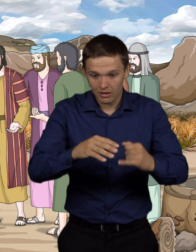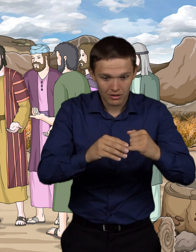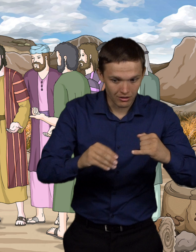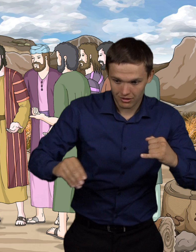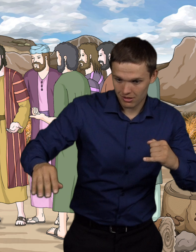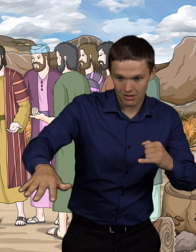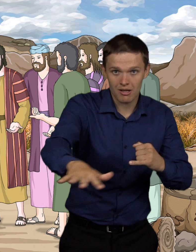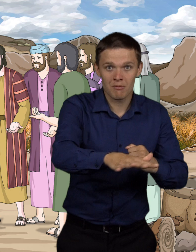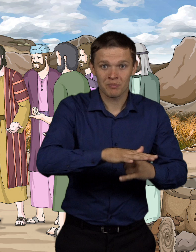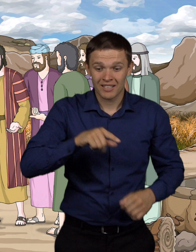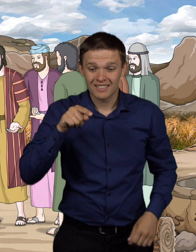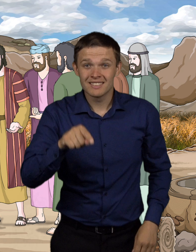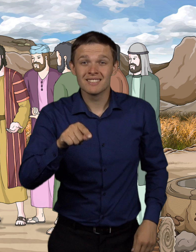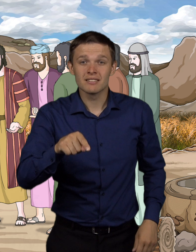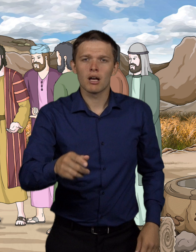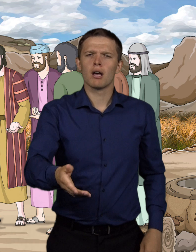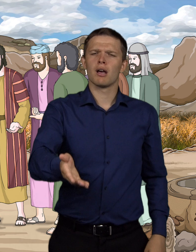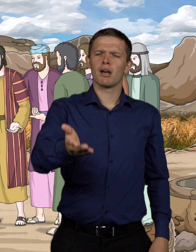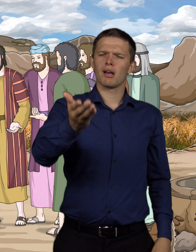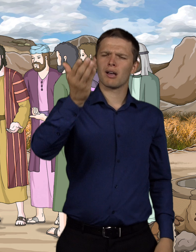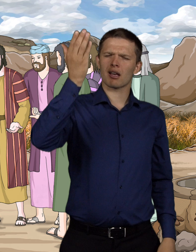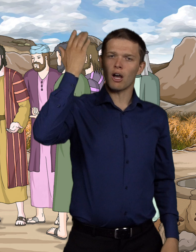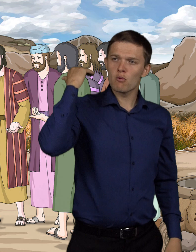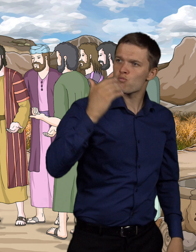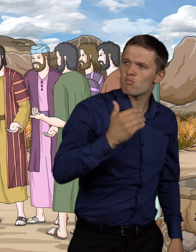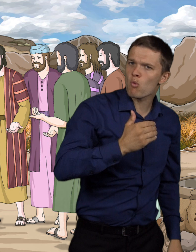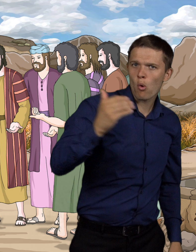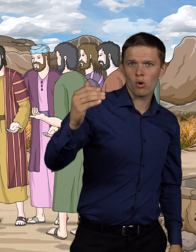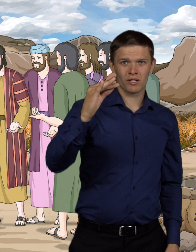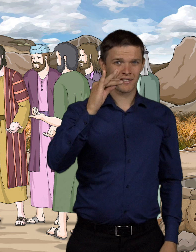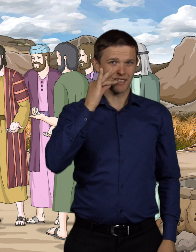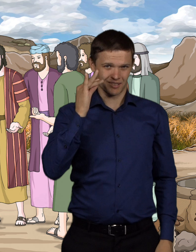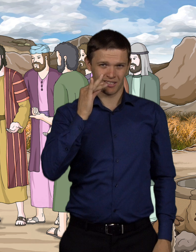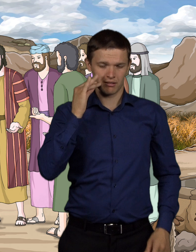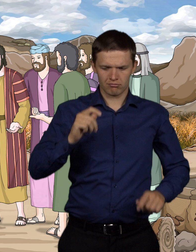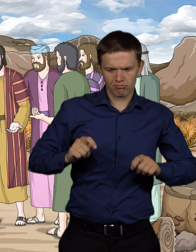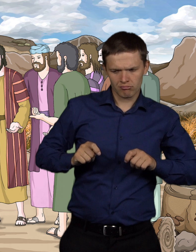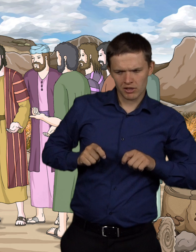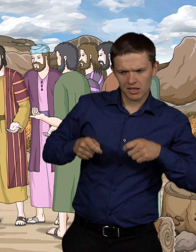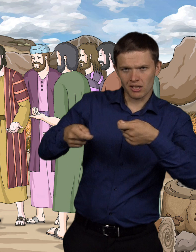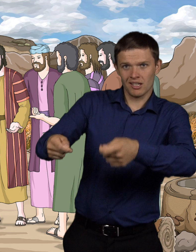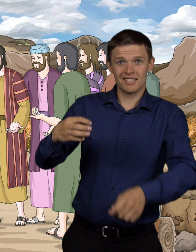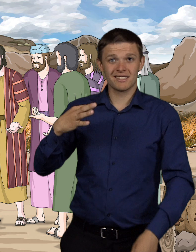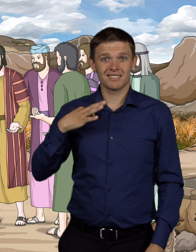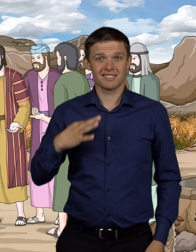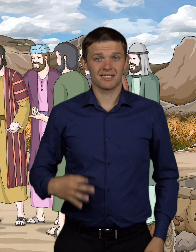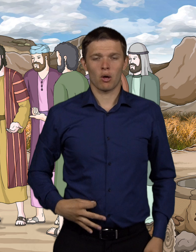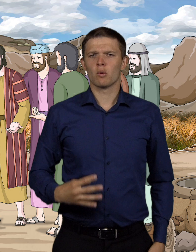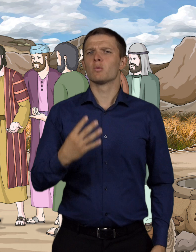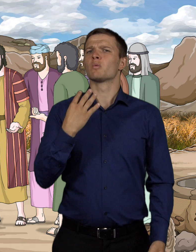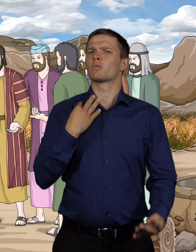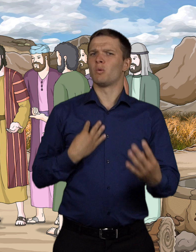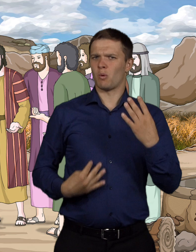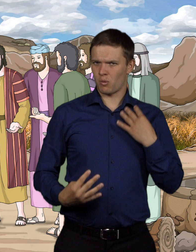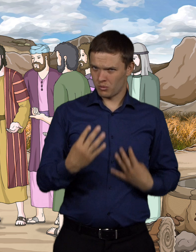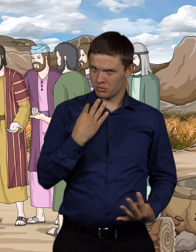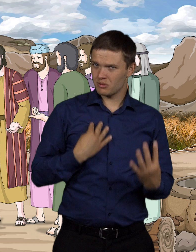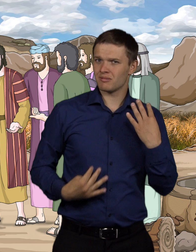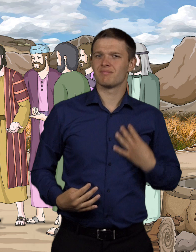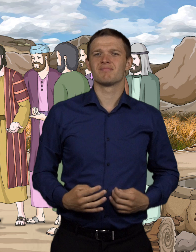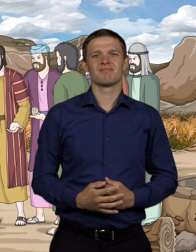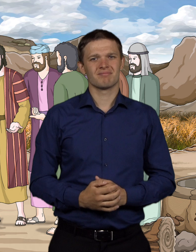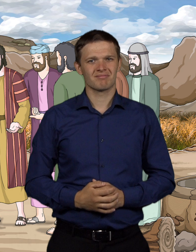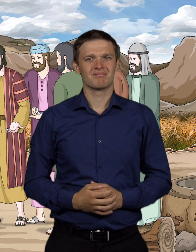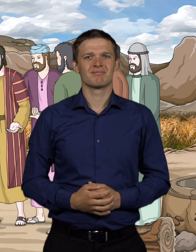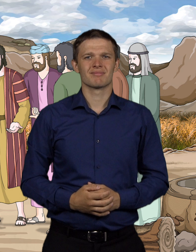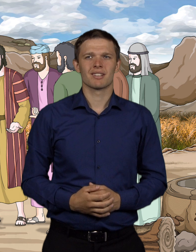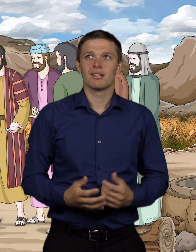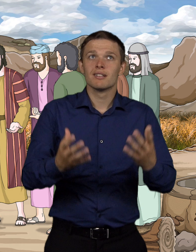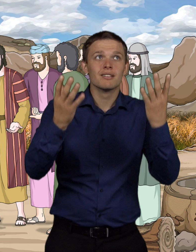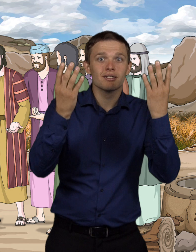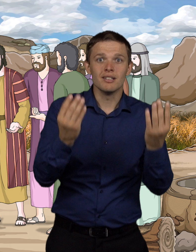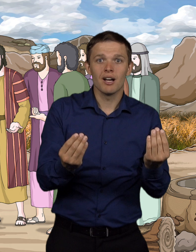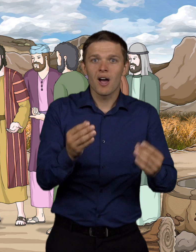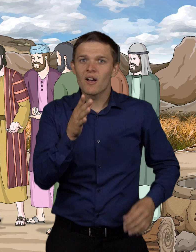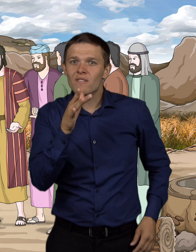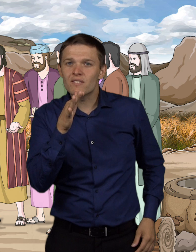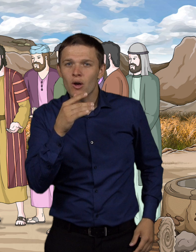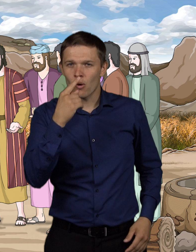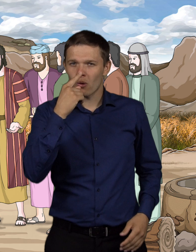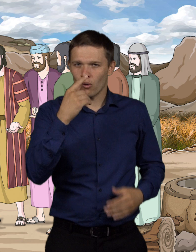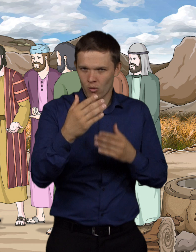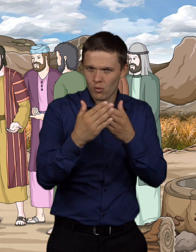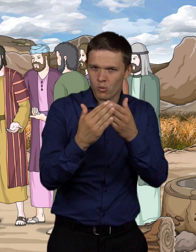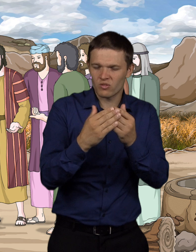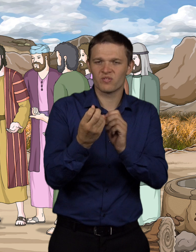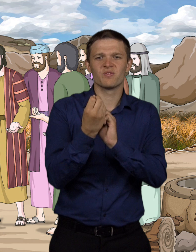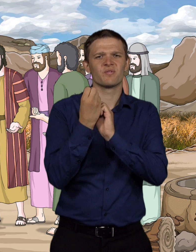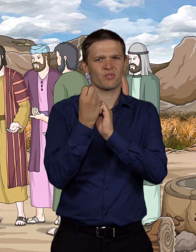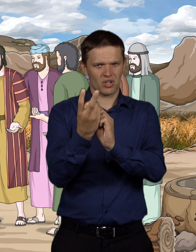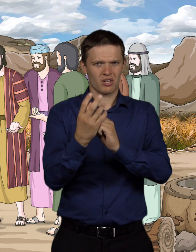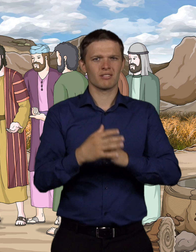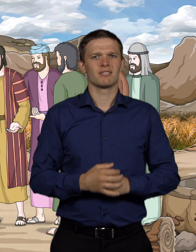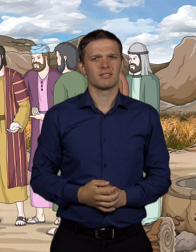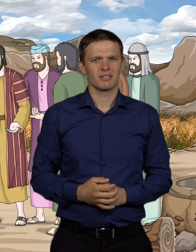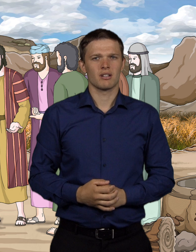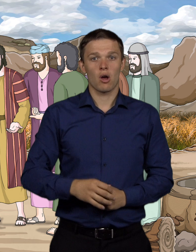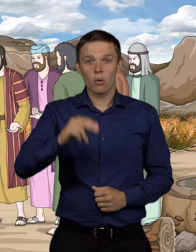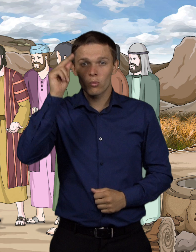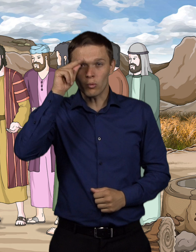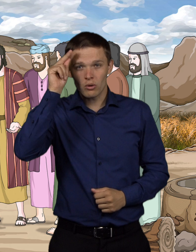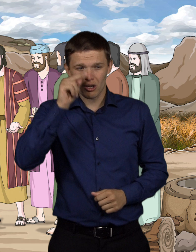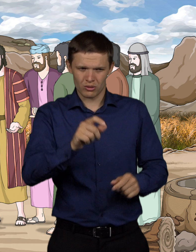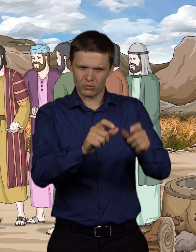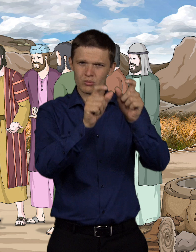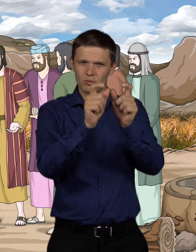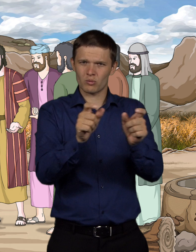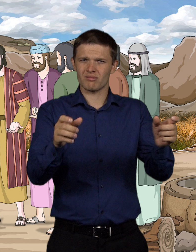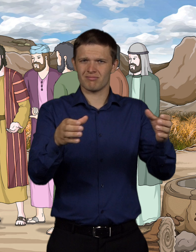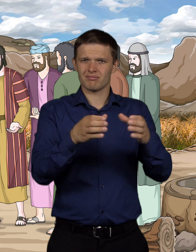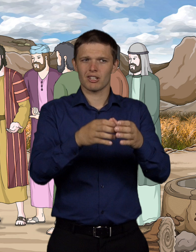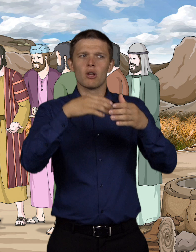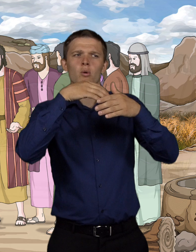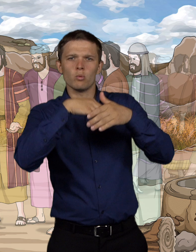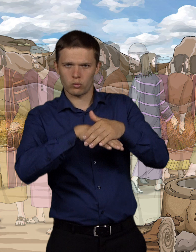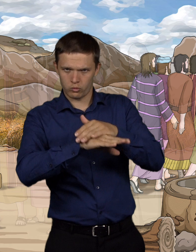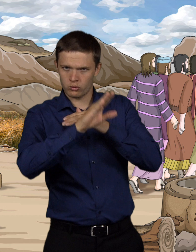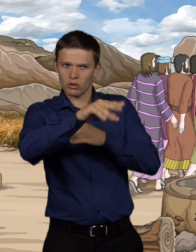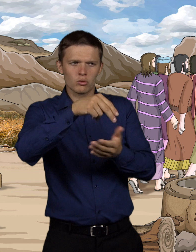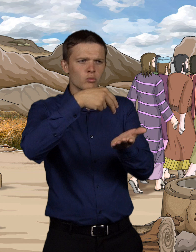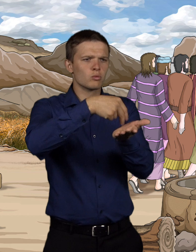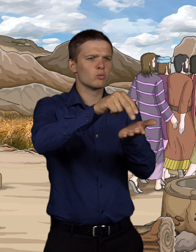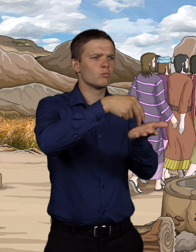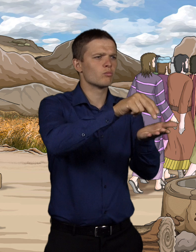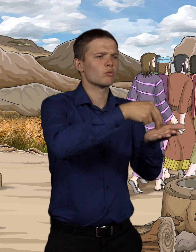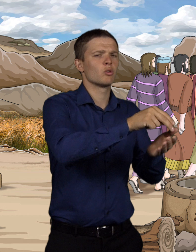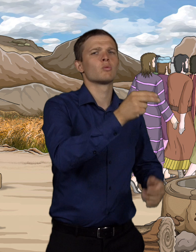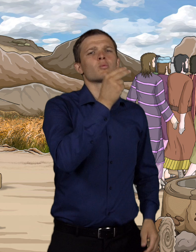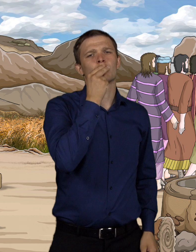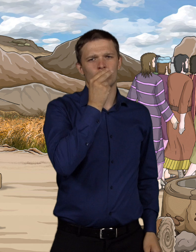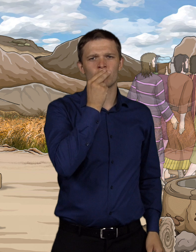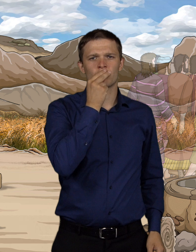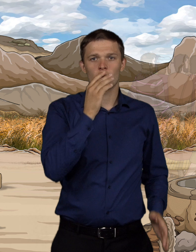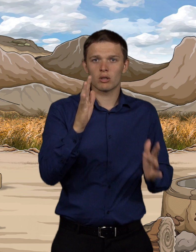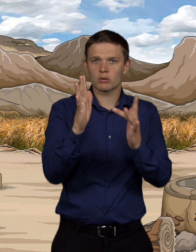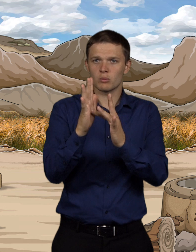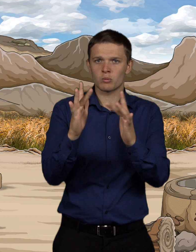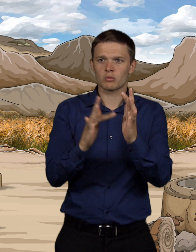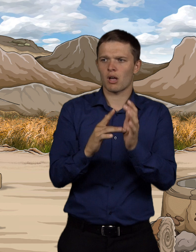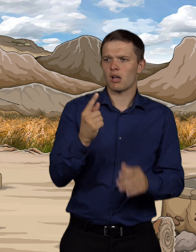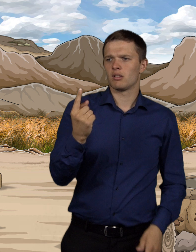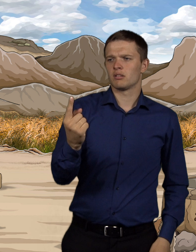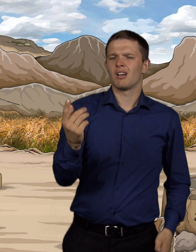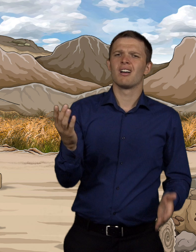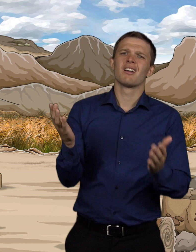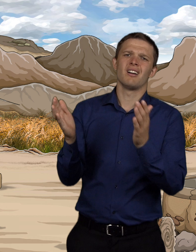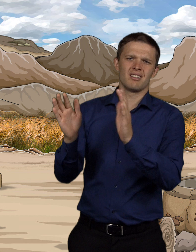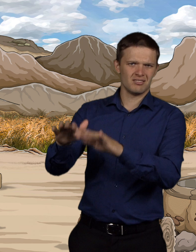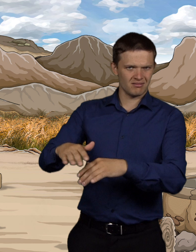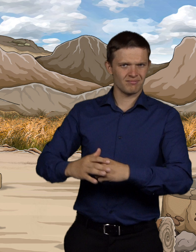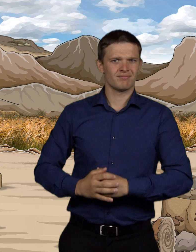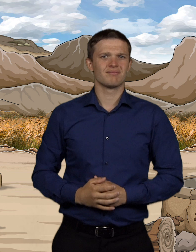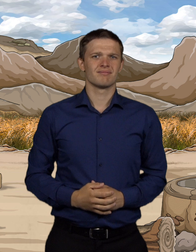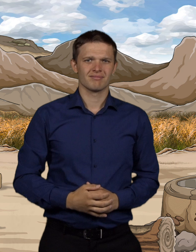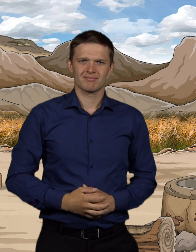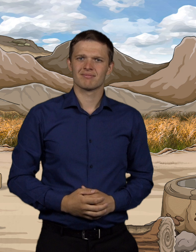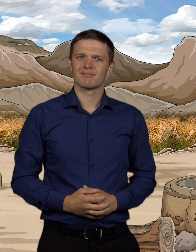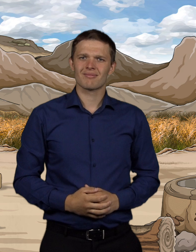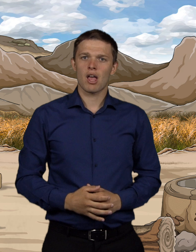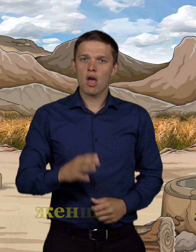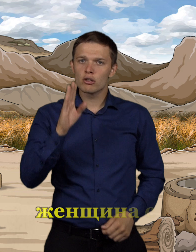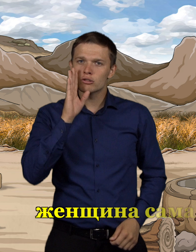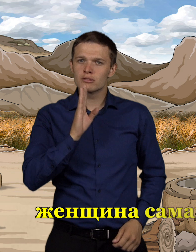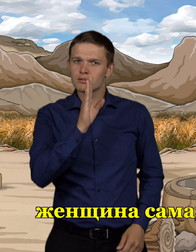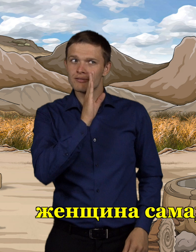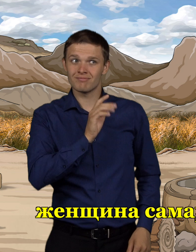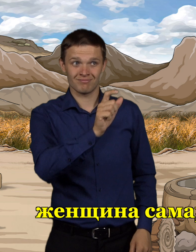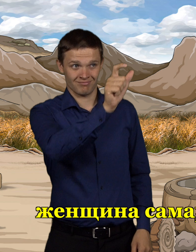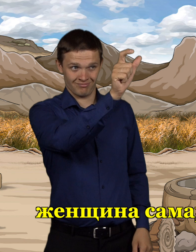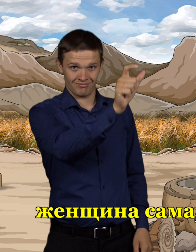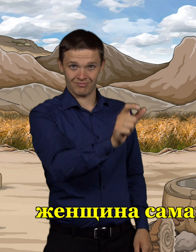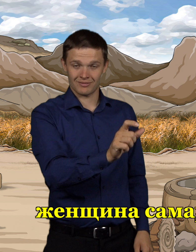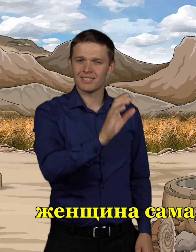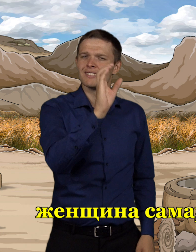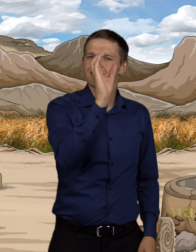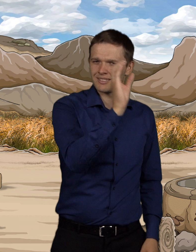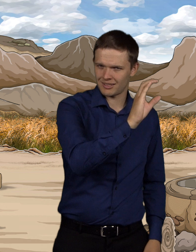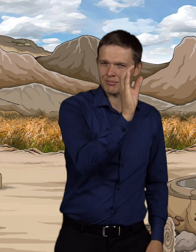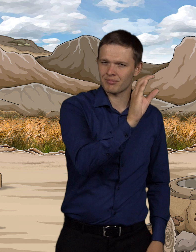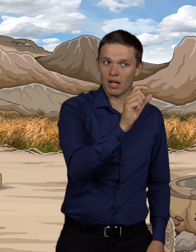Since Jacob’s well was there, Jesus, weary from His journey, sat down by the well. It was about the sixth hour.